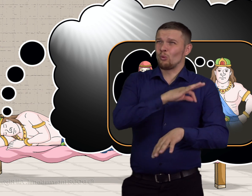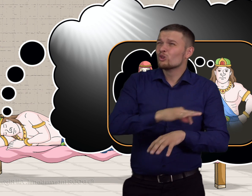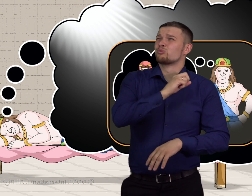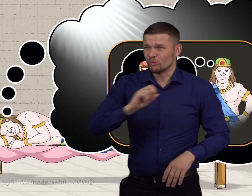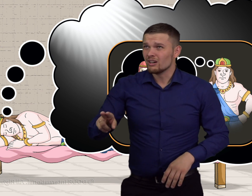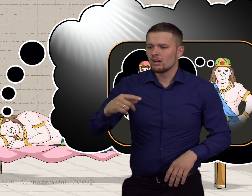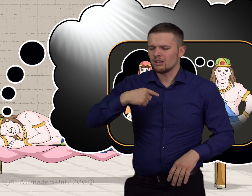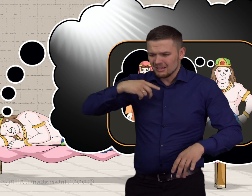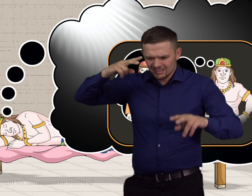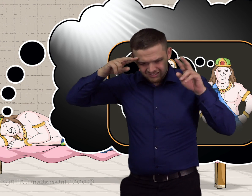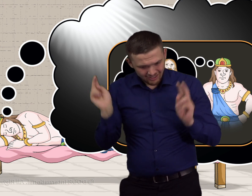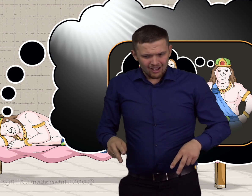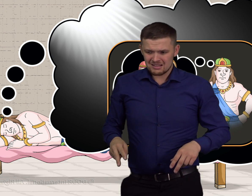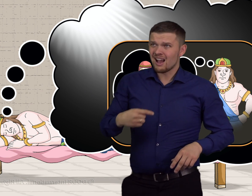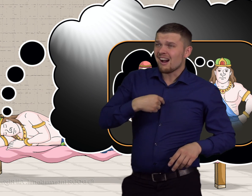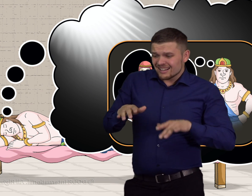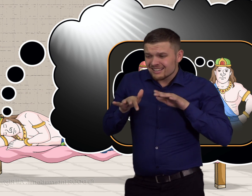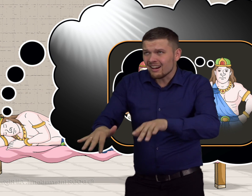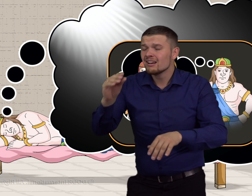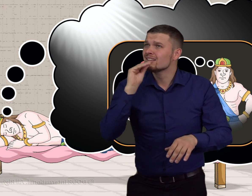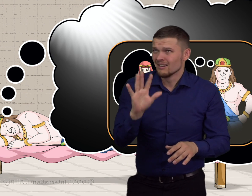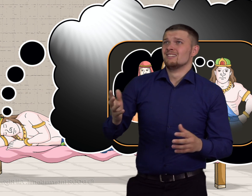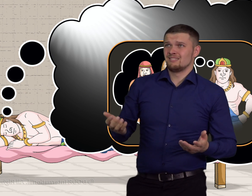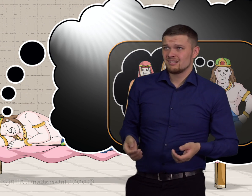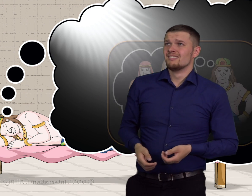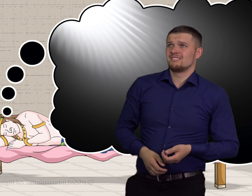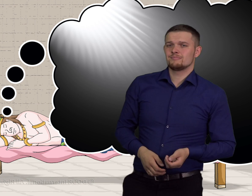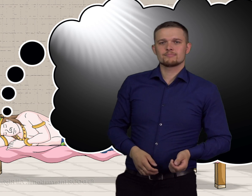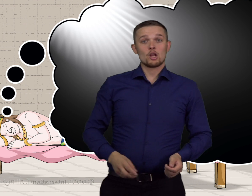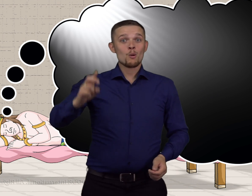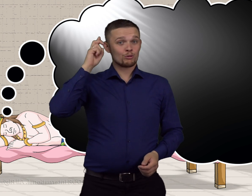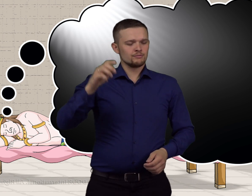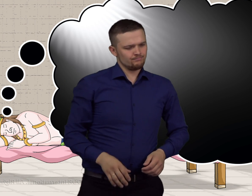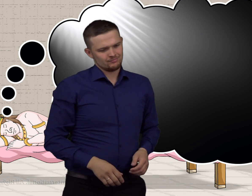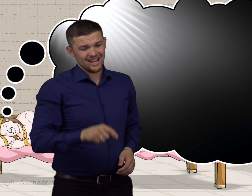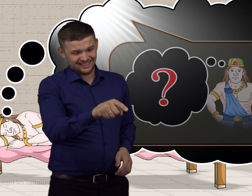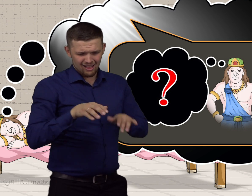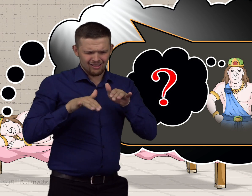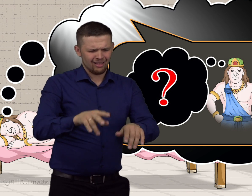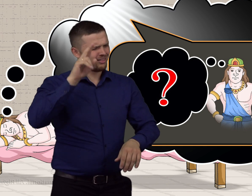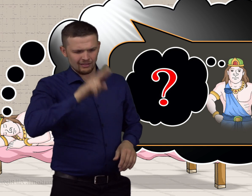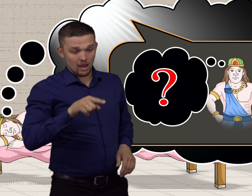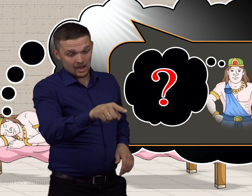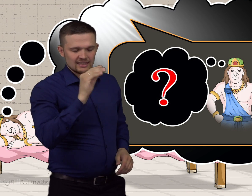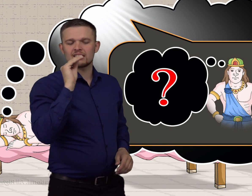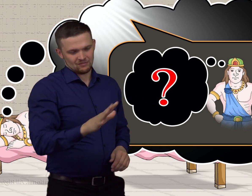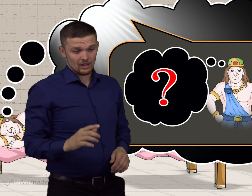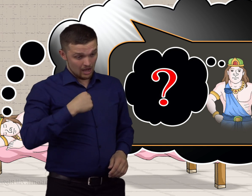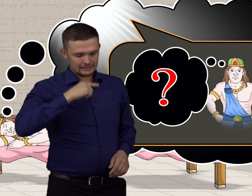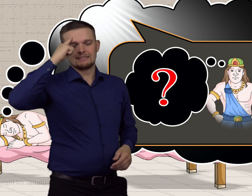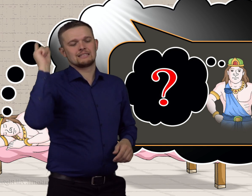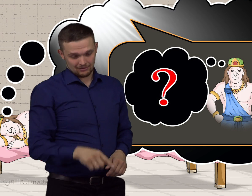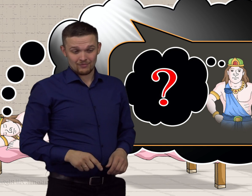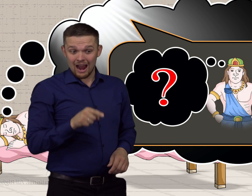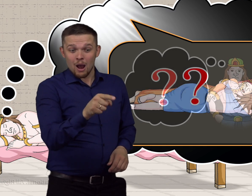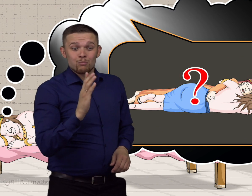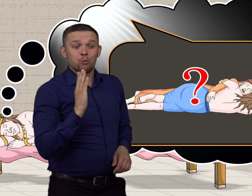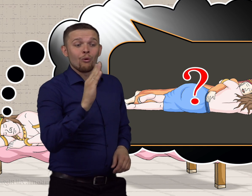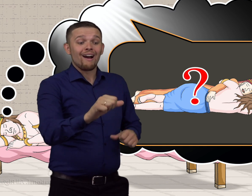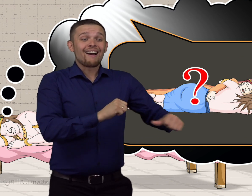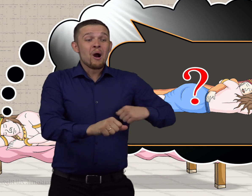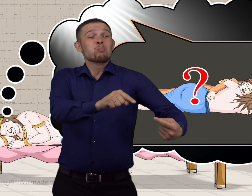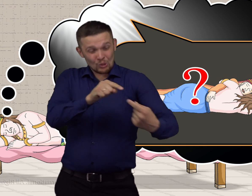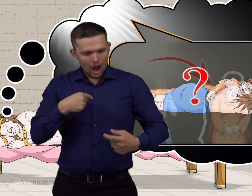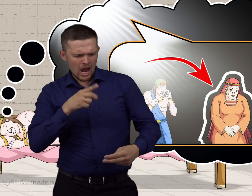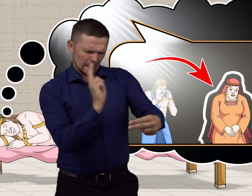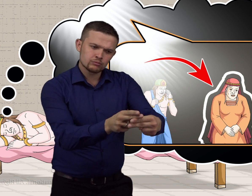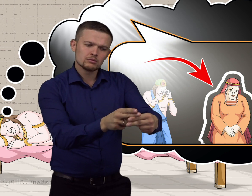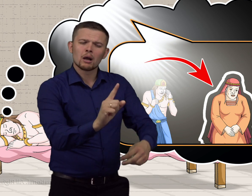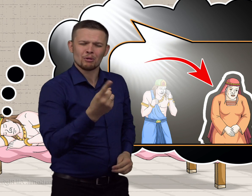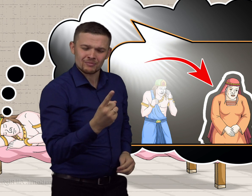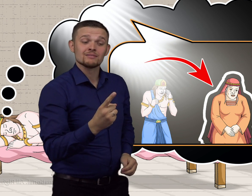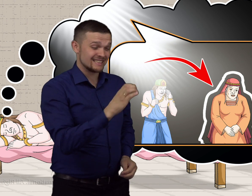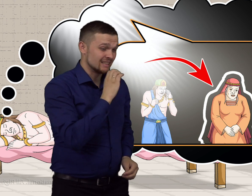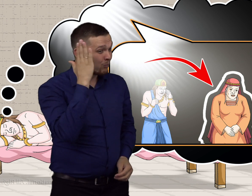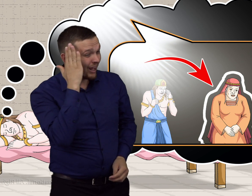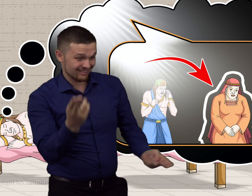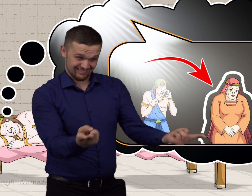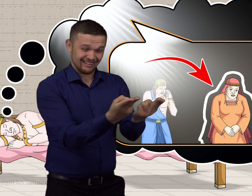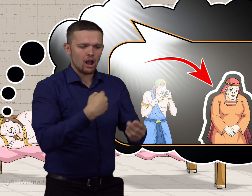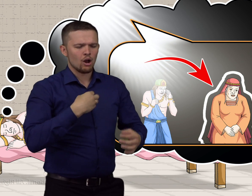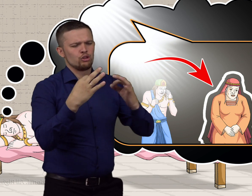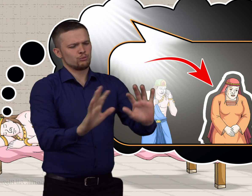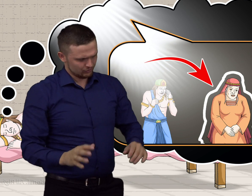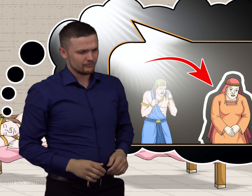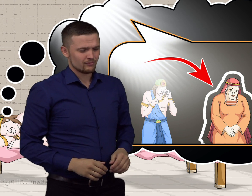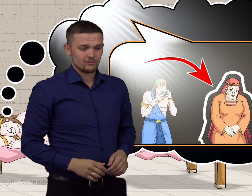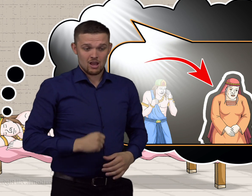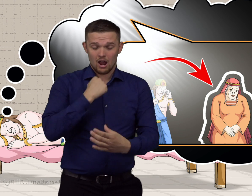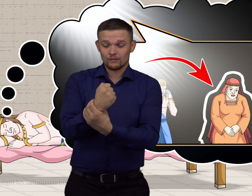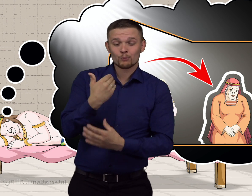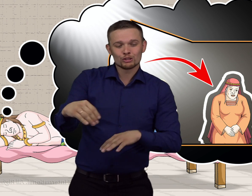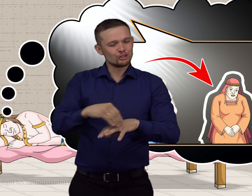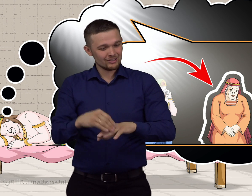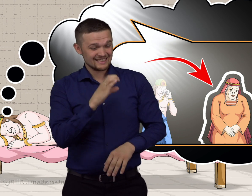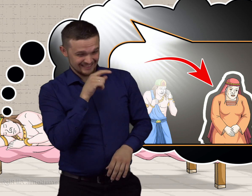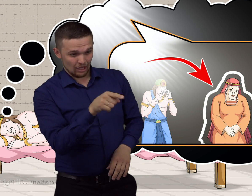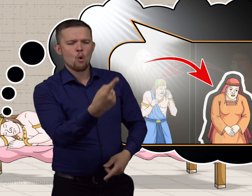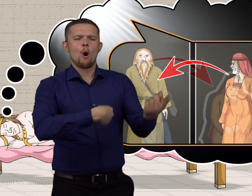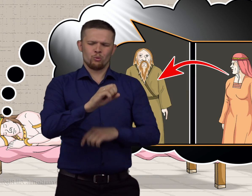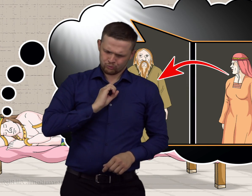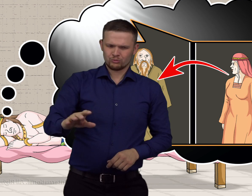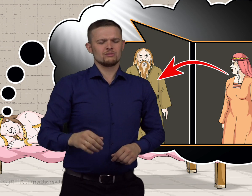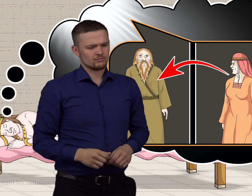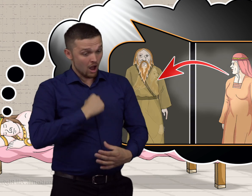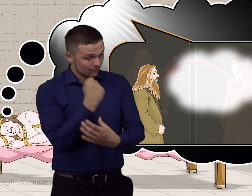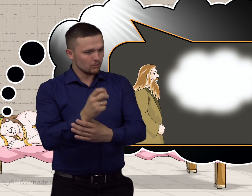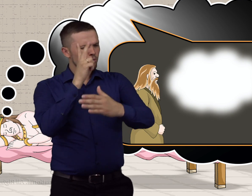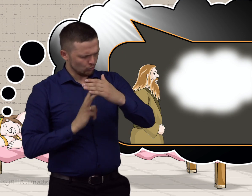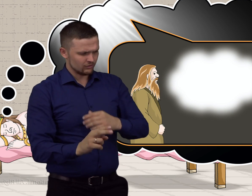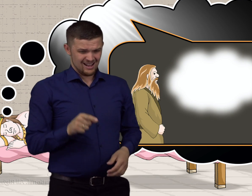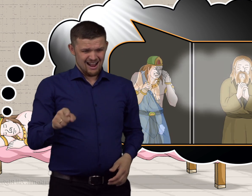Then God said to Abimelech in the dream, “Yes, I know that you did this with a clear conscience, and so I have kept you from sinning against Me. That is why I did not let you touch her.